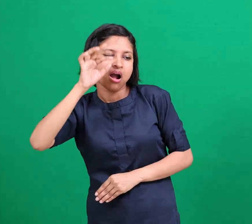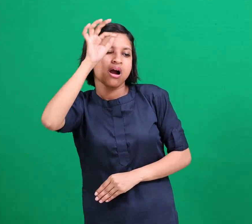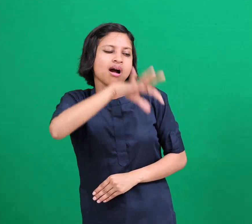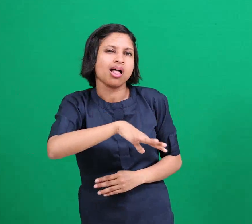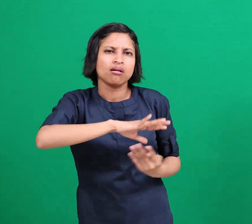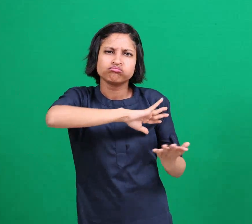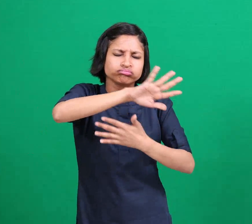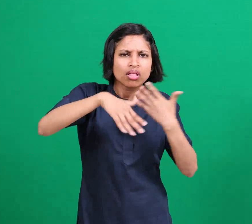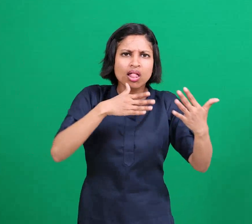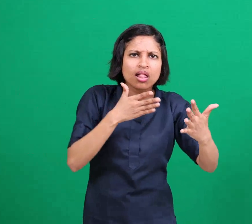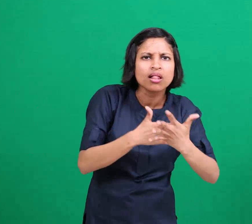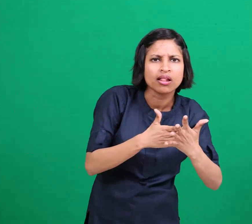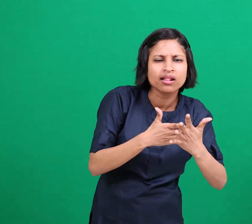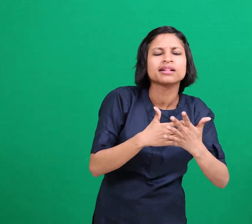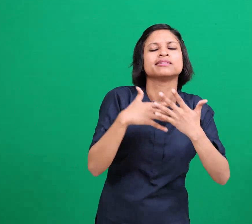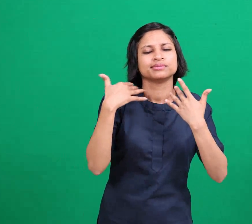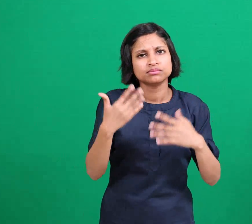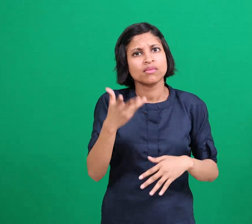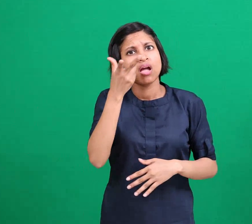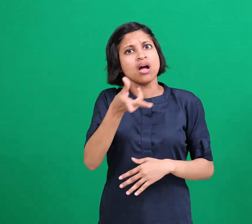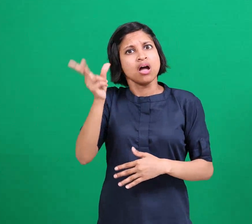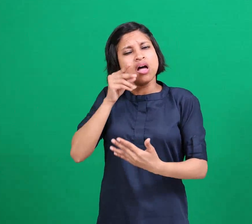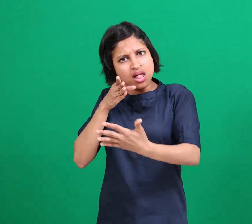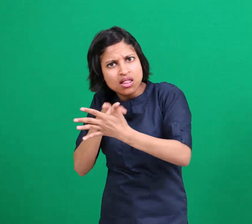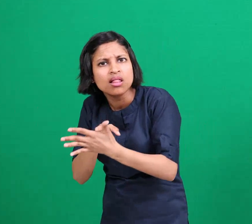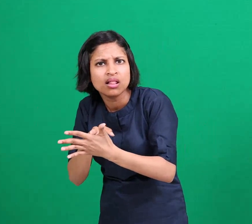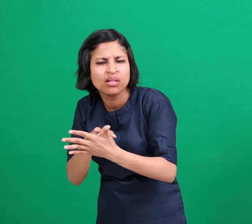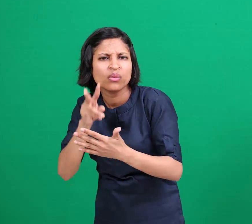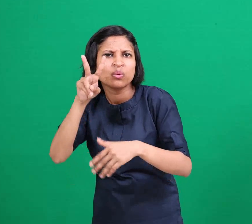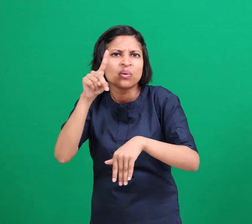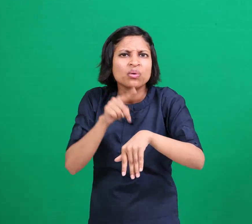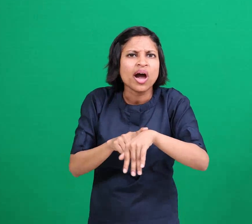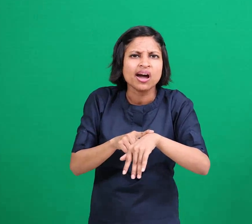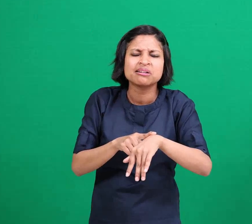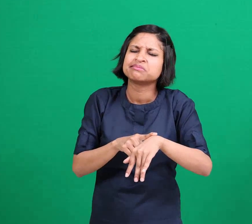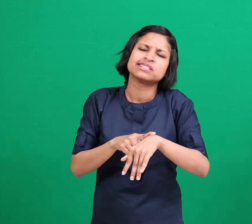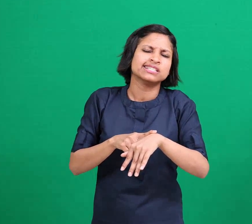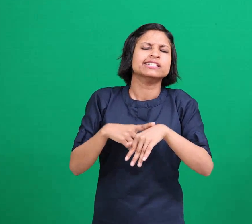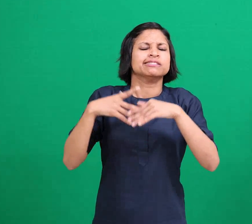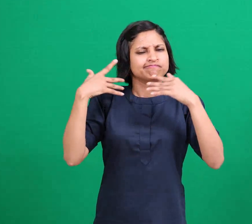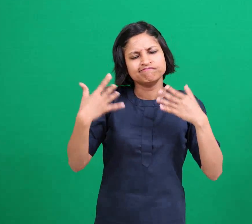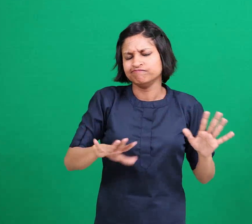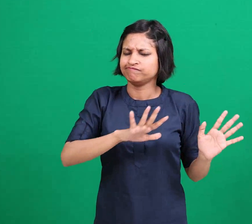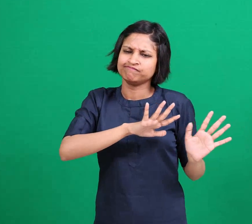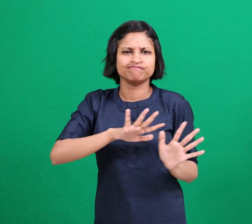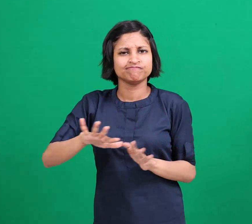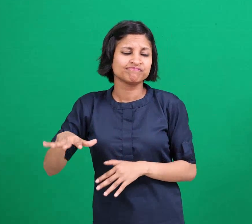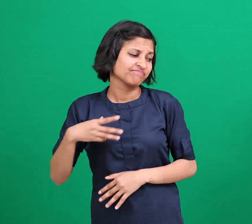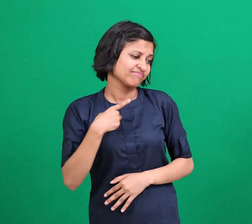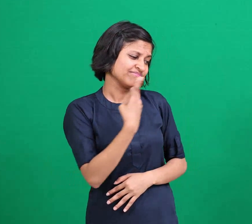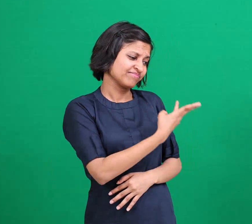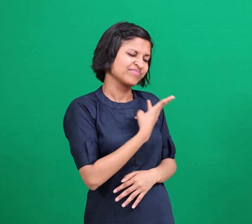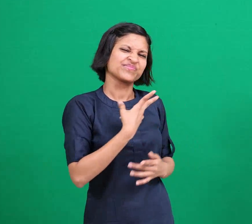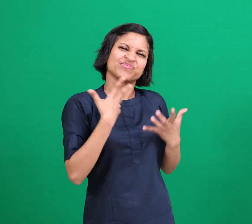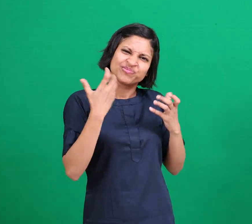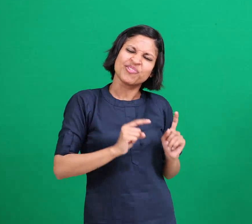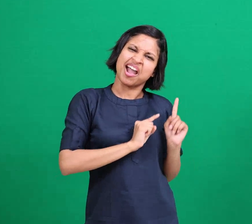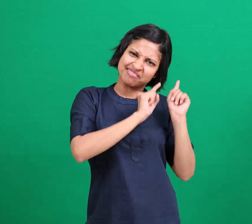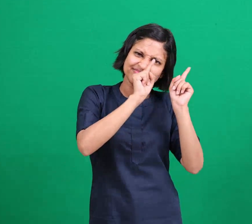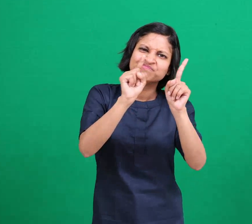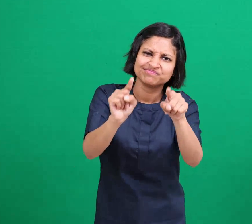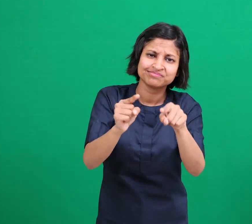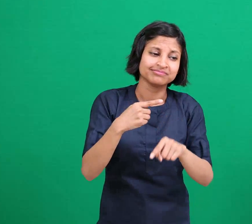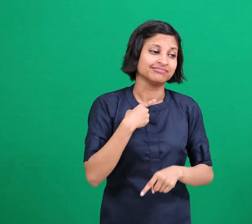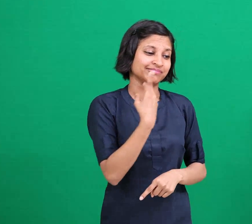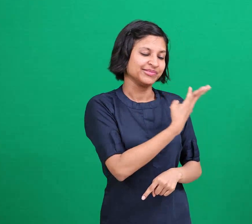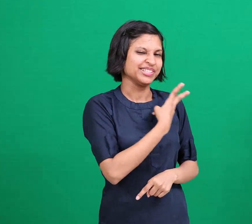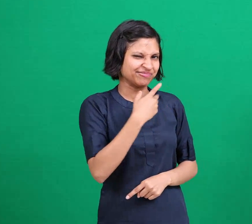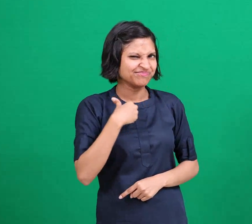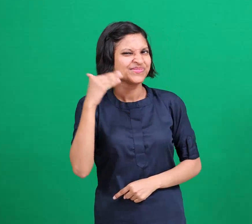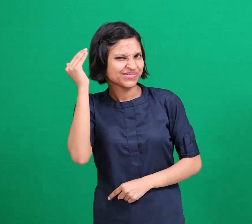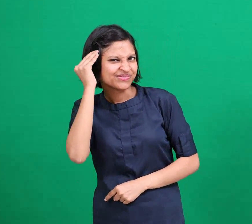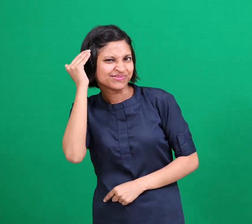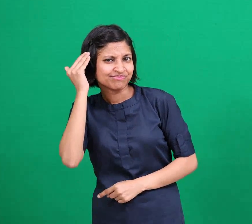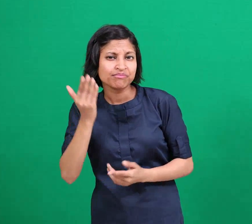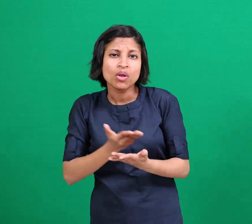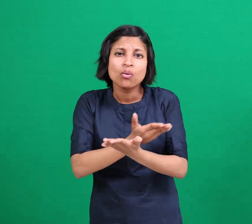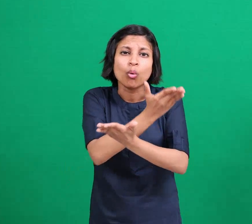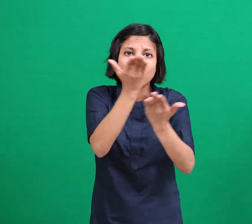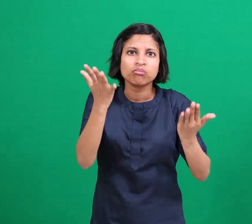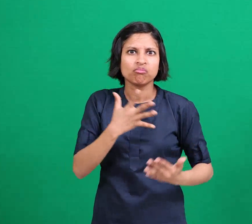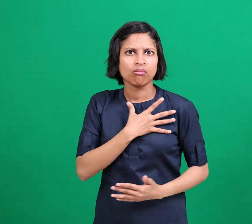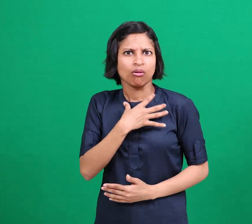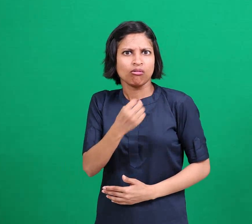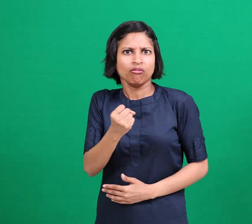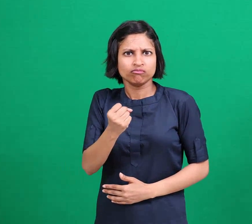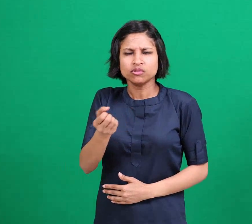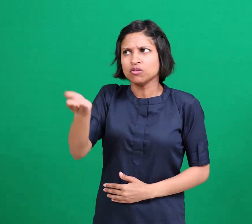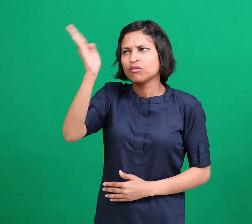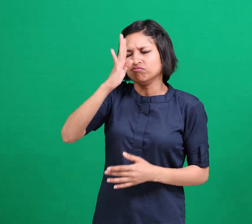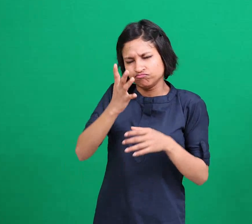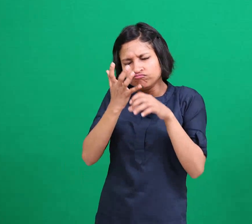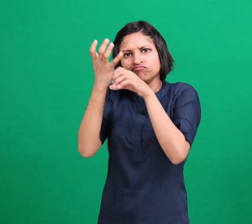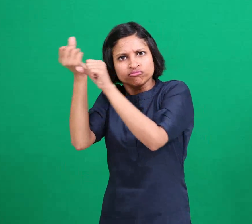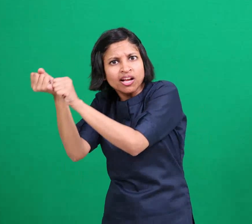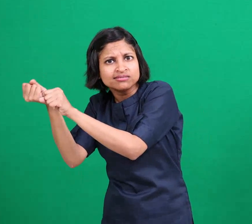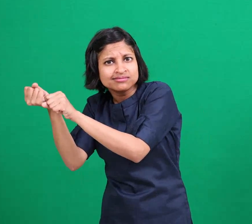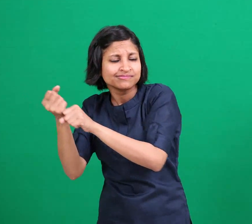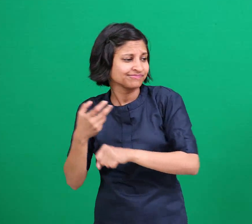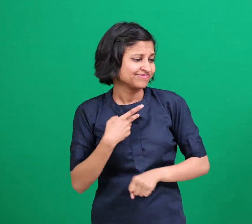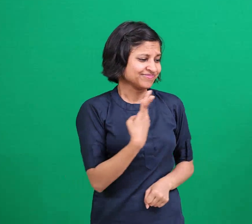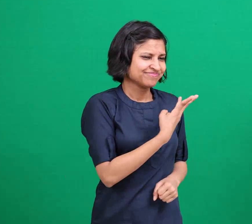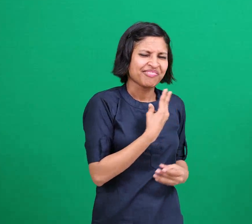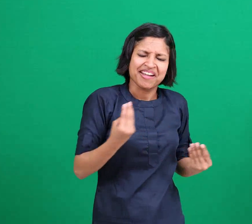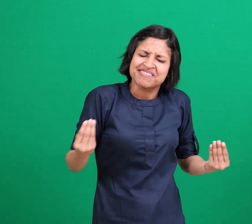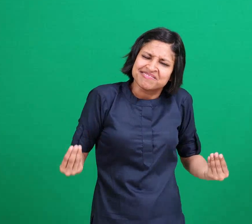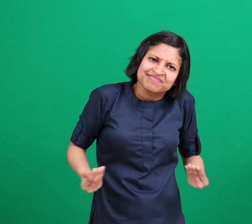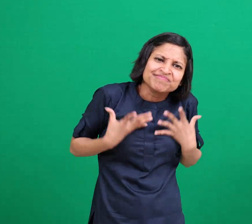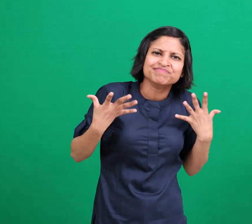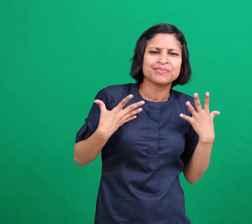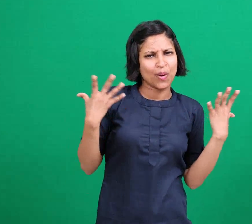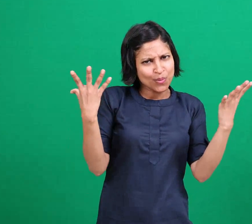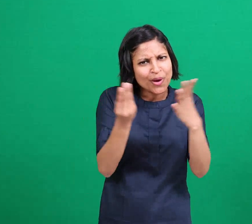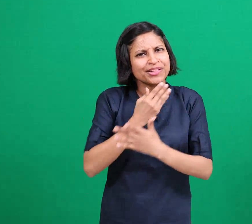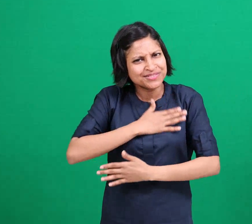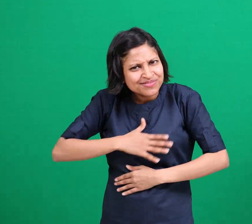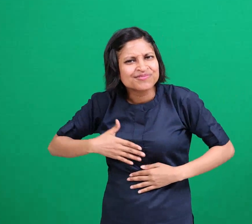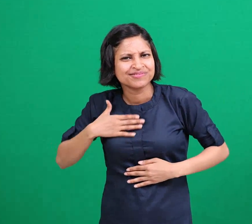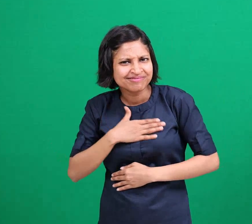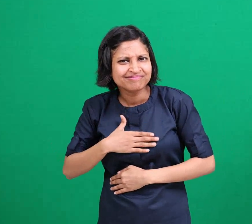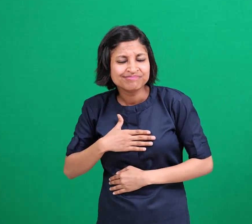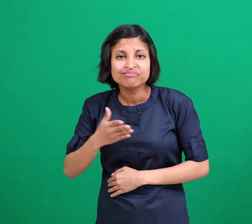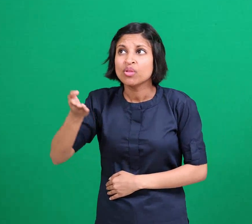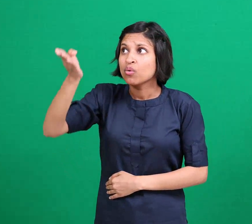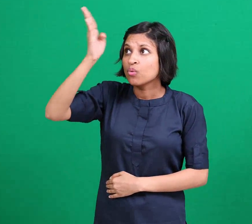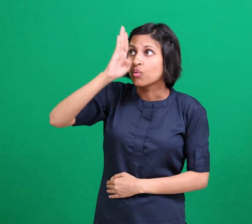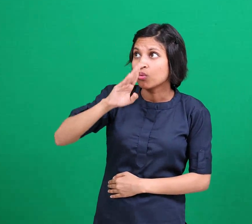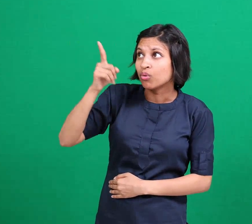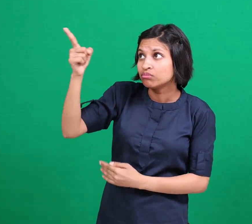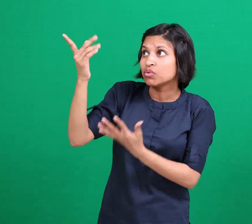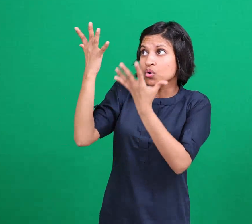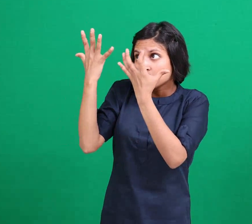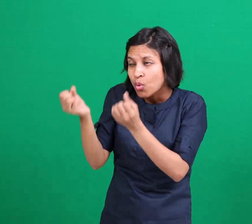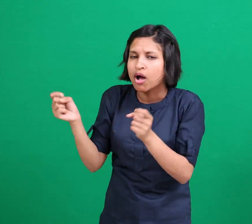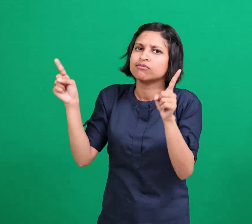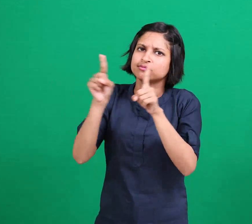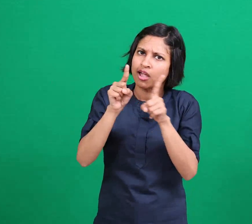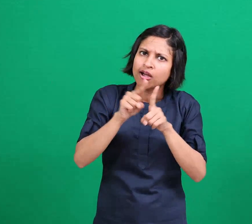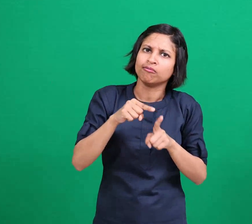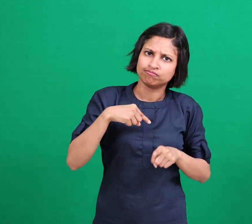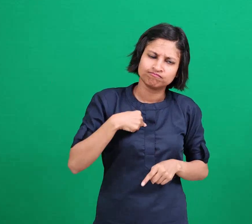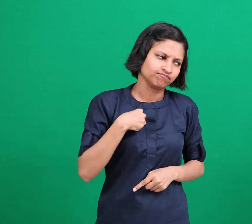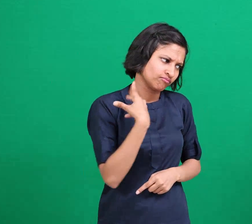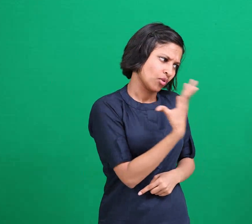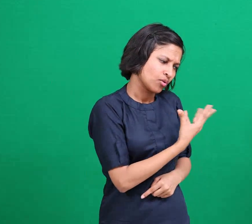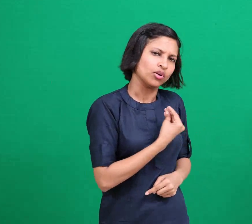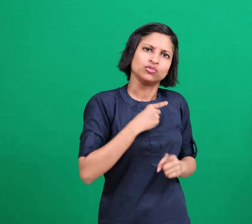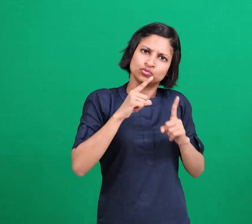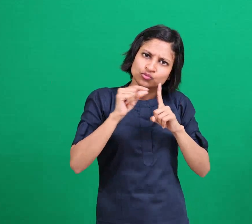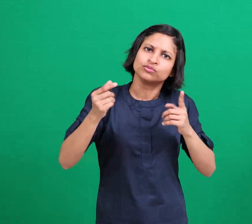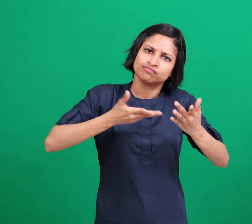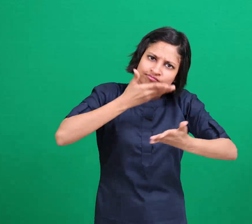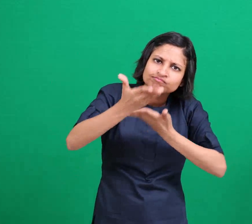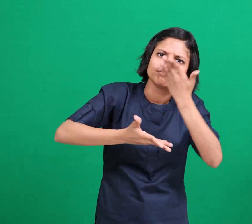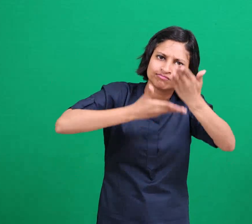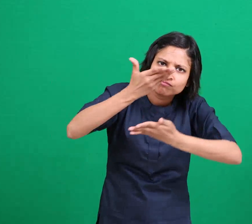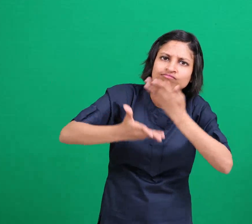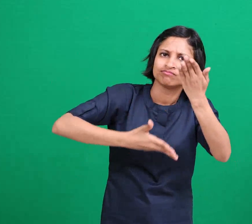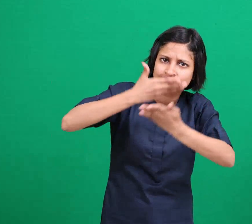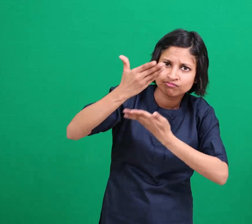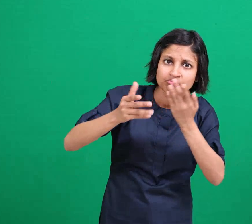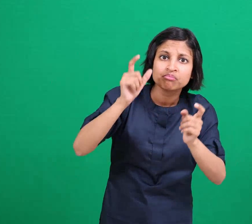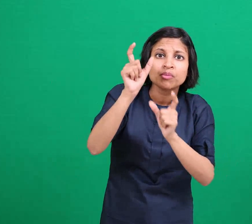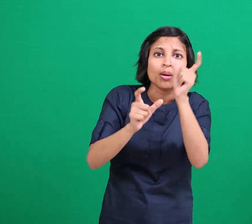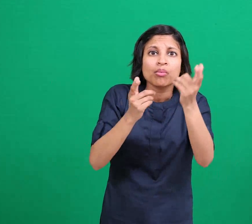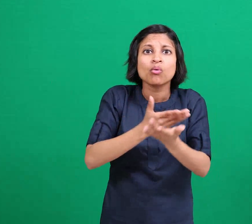For we wanted to come to you- indeed I, Paul, tried again and again- but Satan obstructed us.